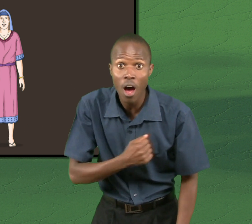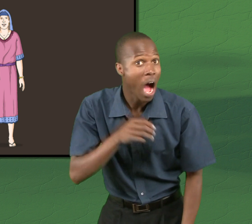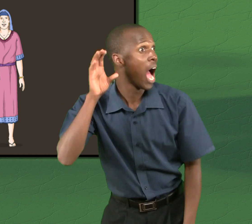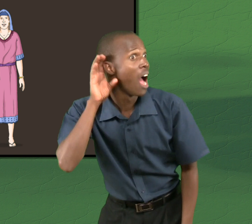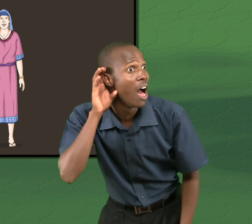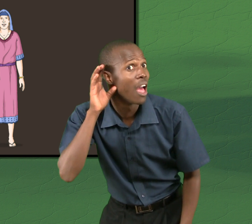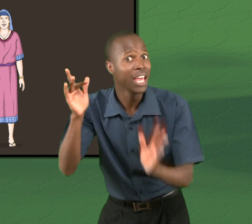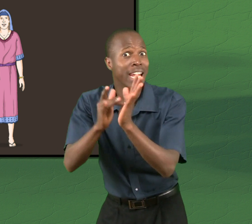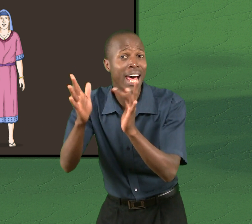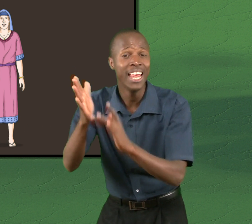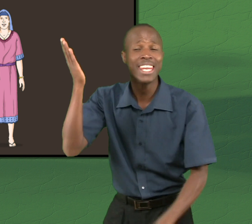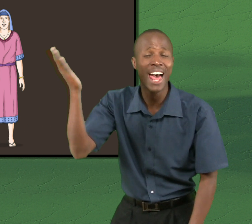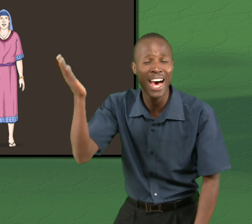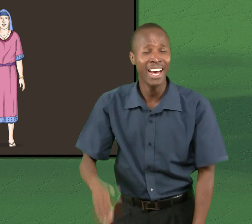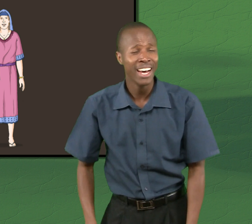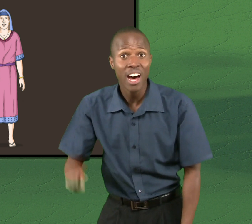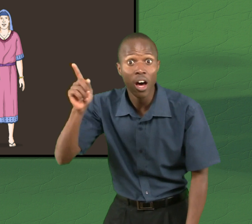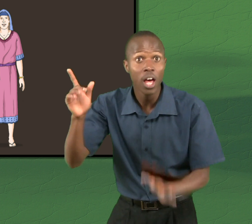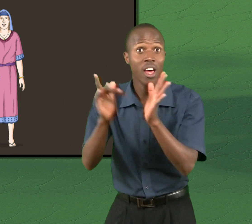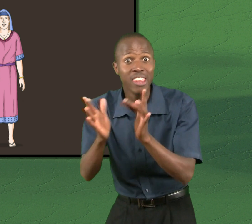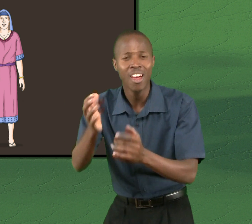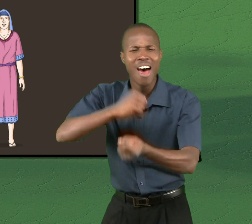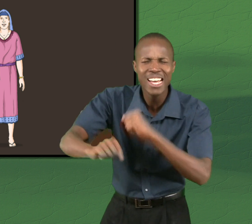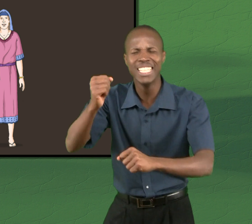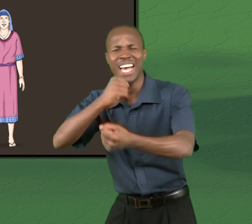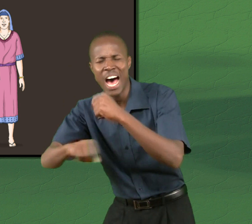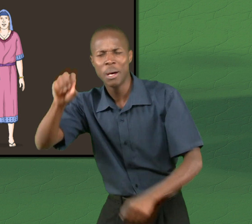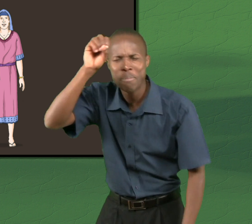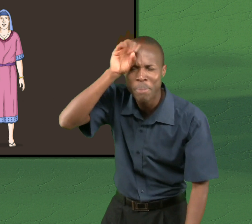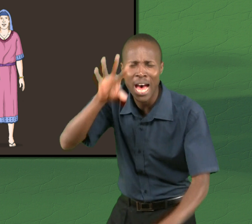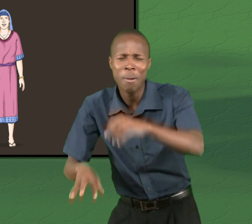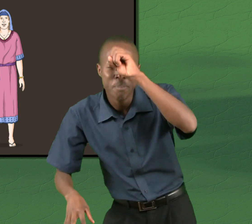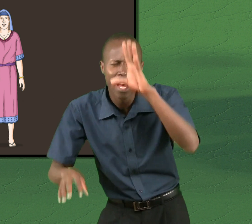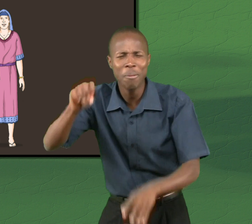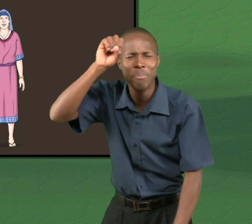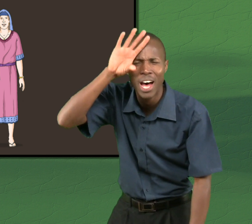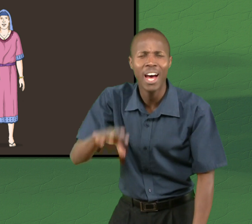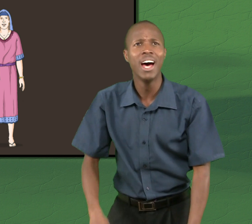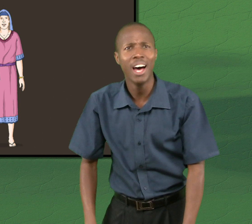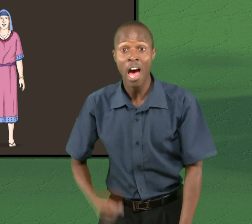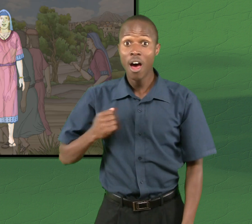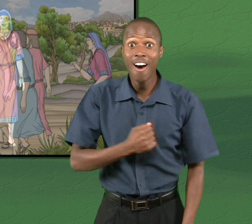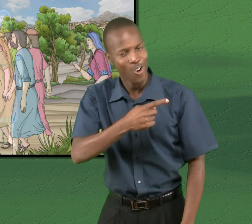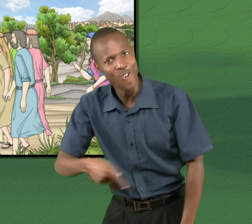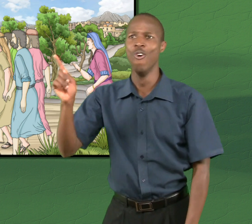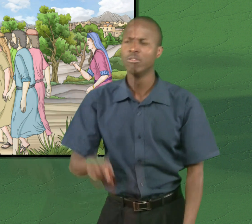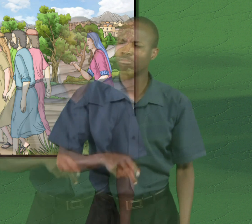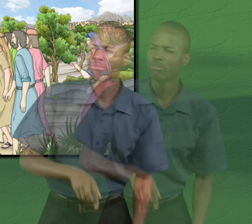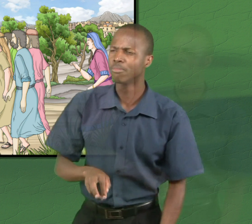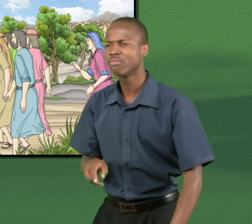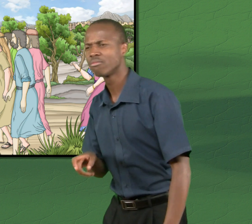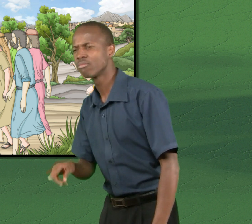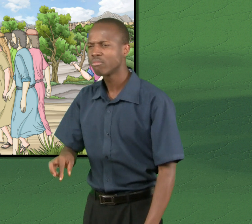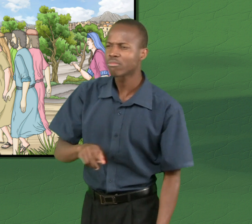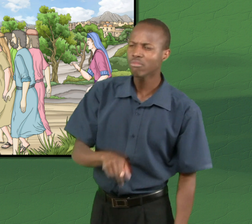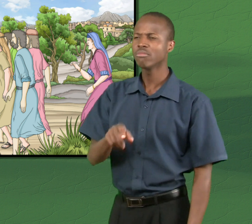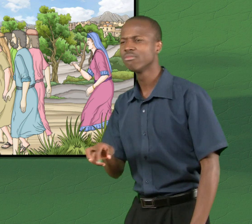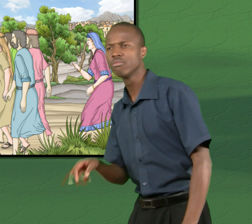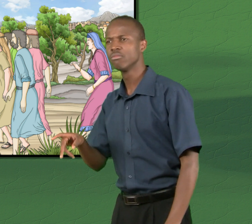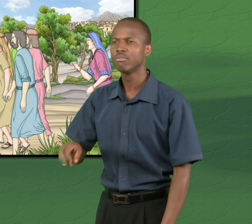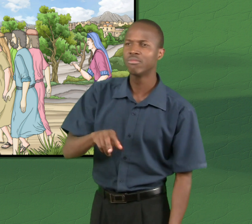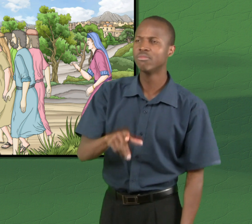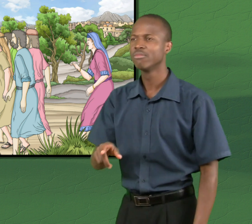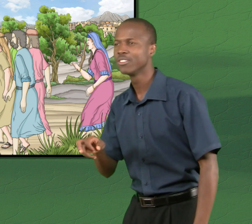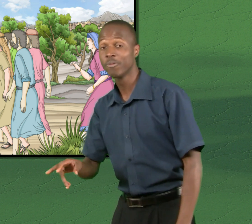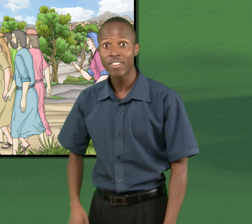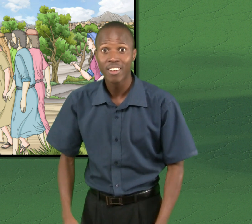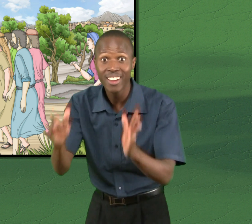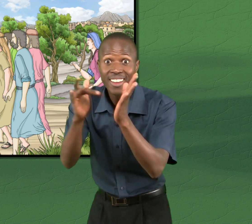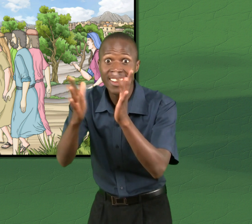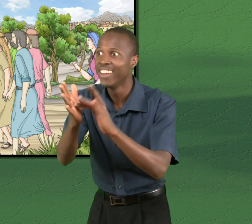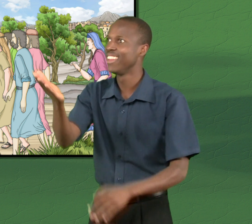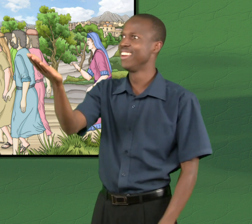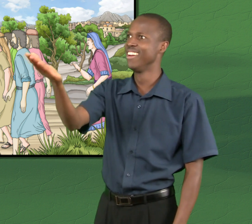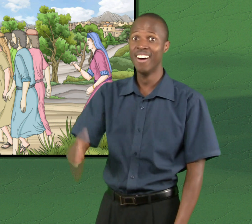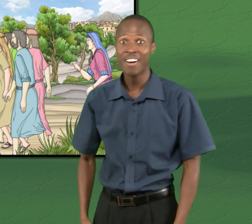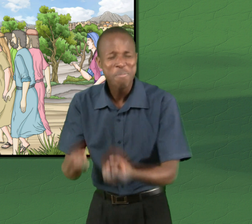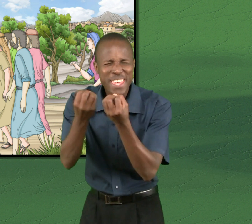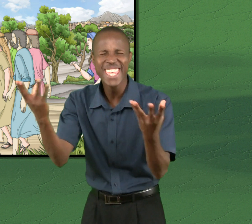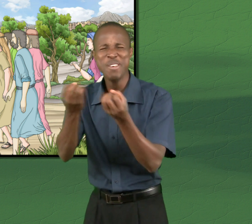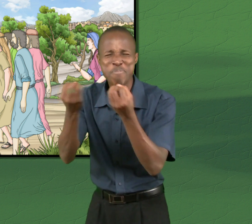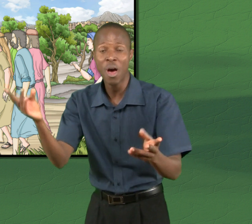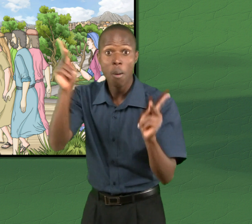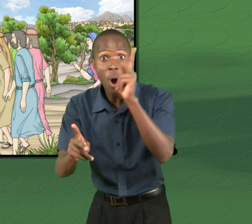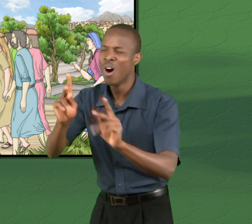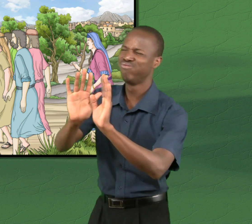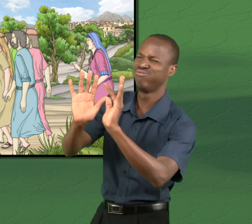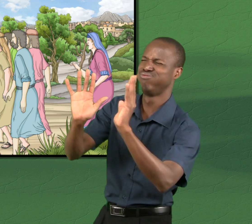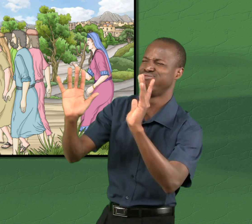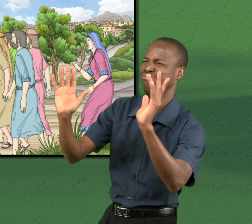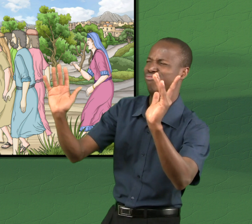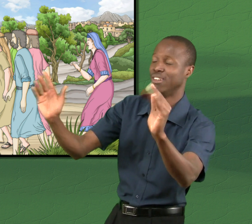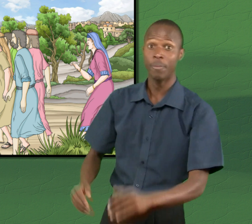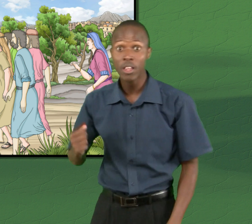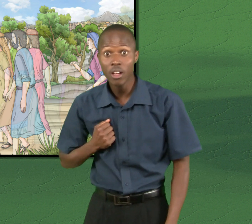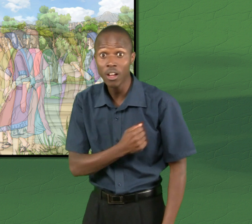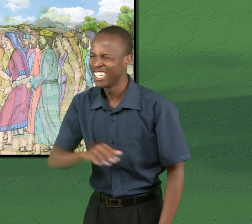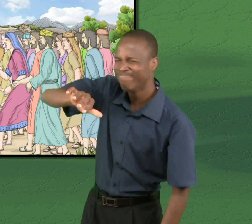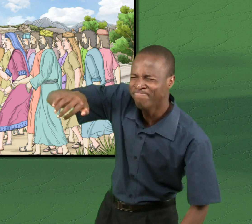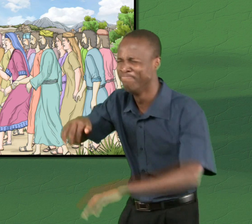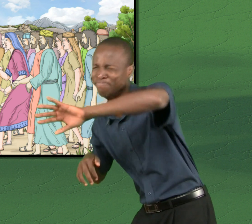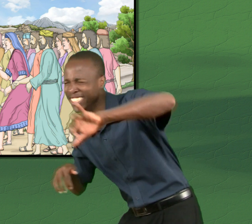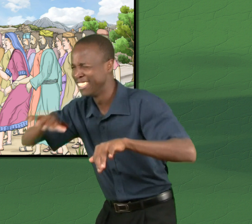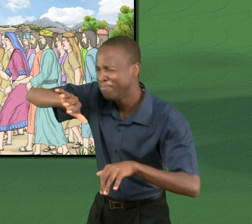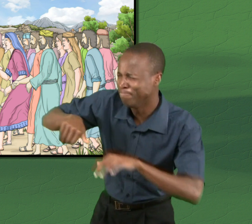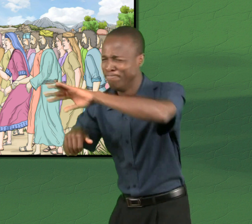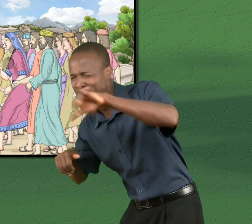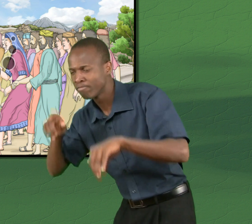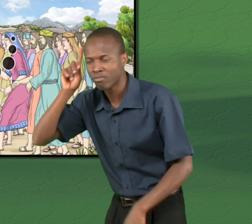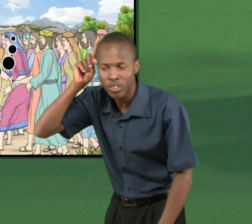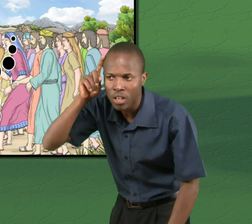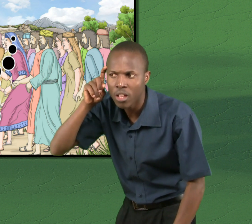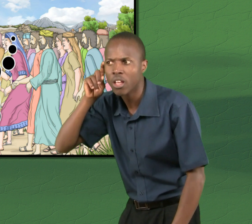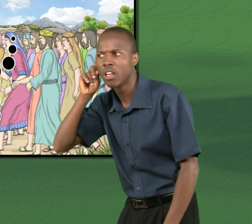When the woman heard about Jesus, she came up through the crowd behind Him and touched His cloak.